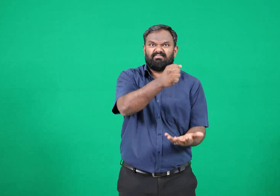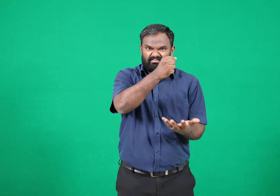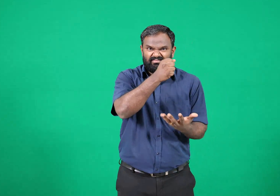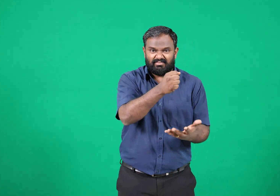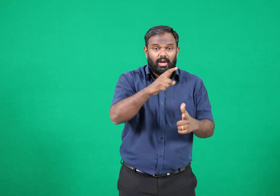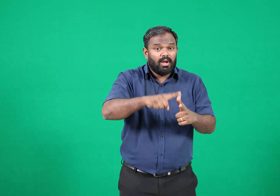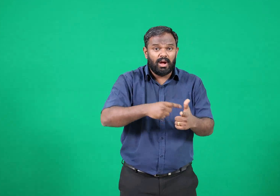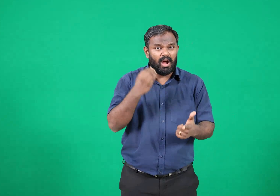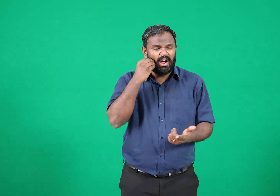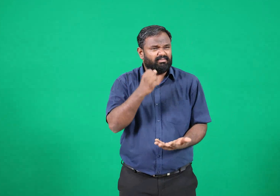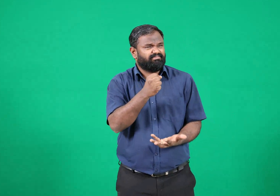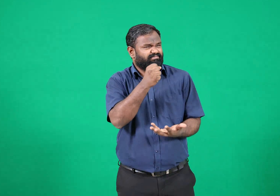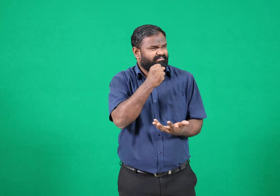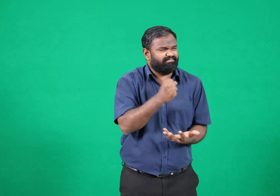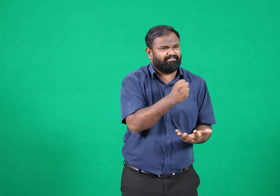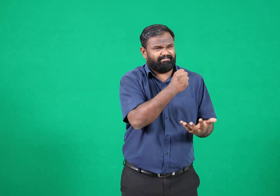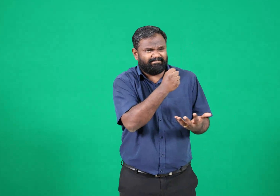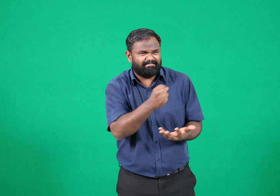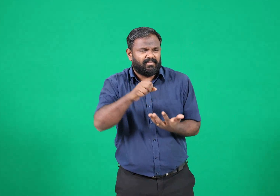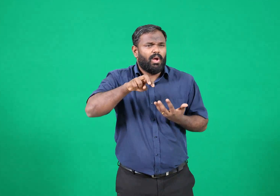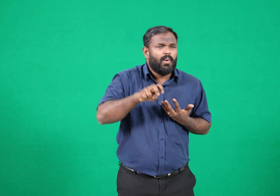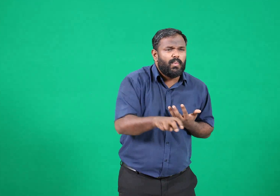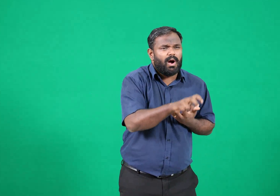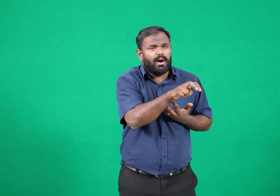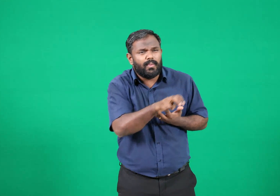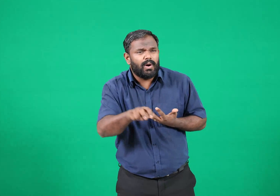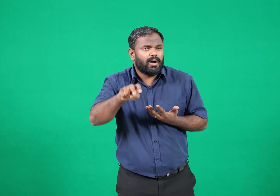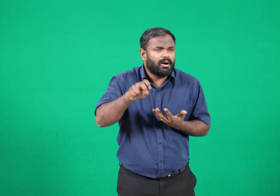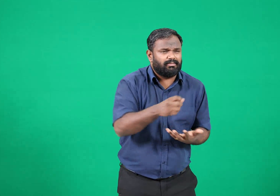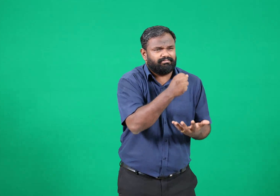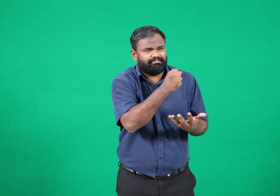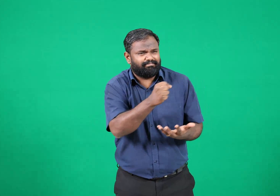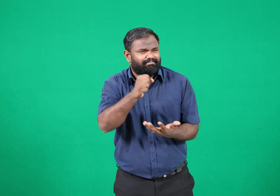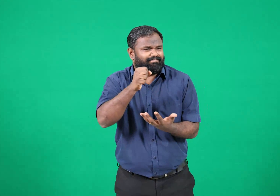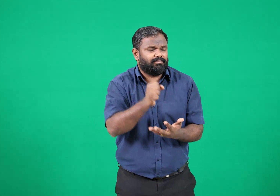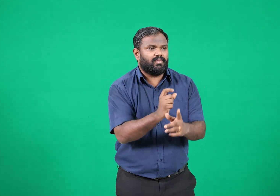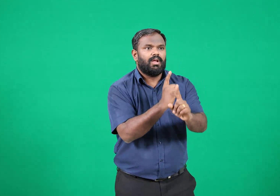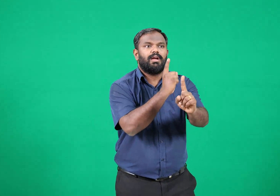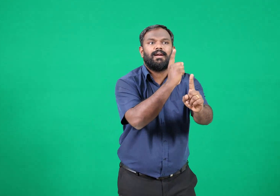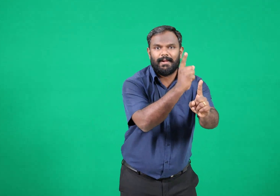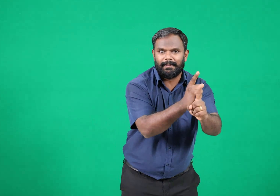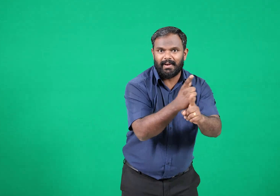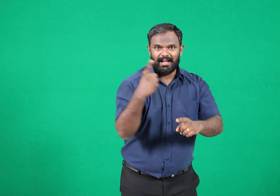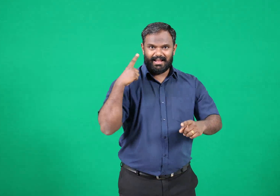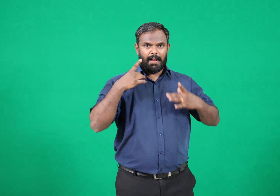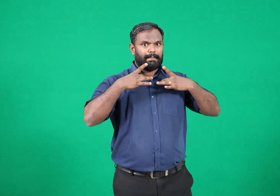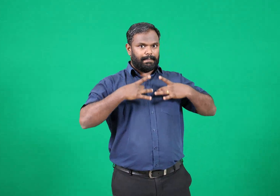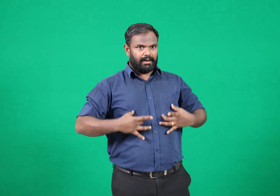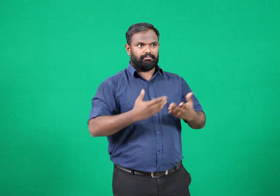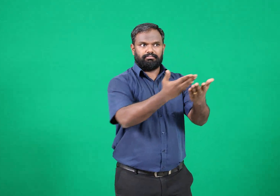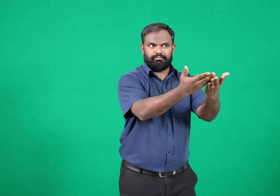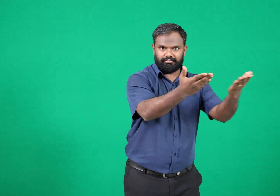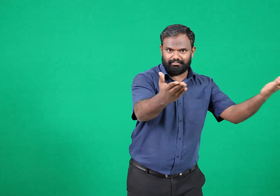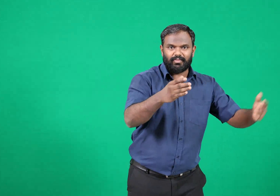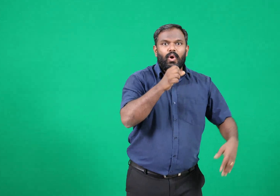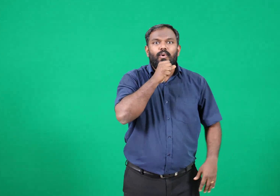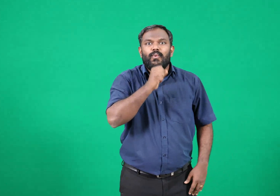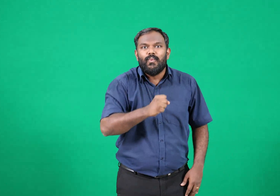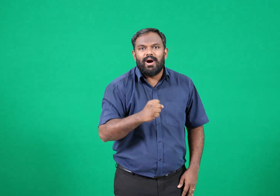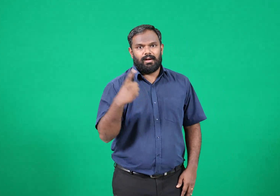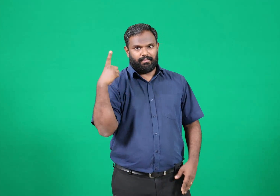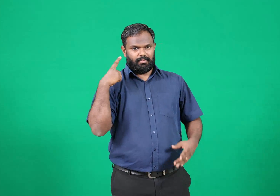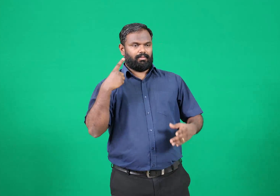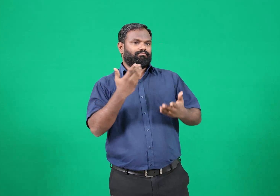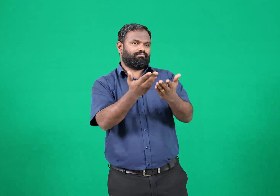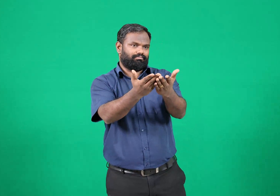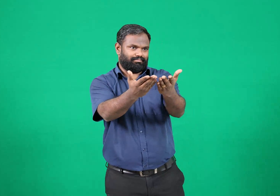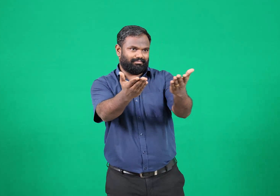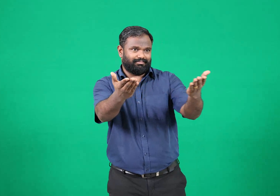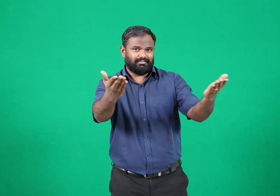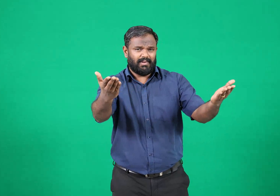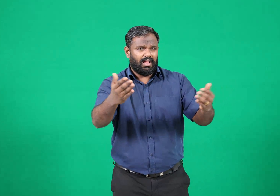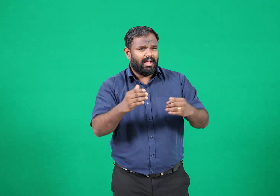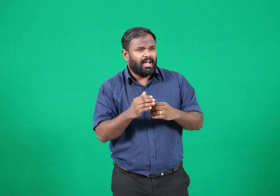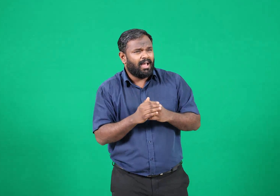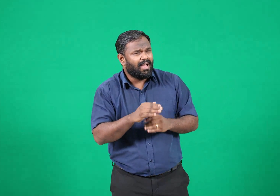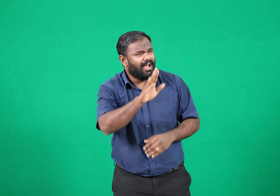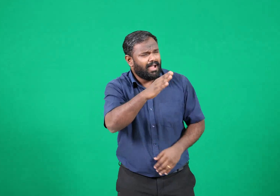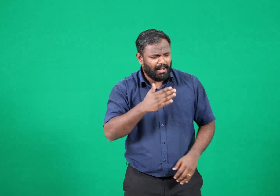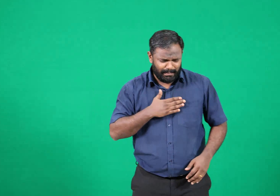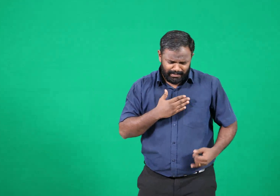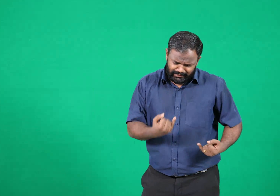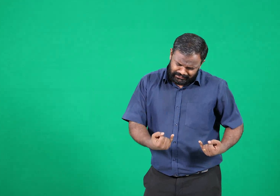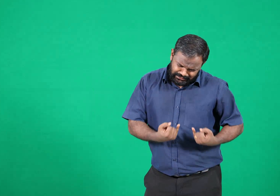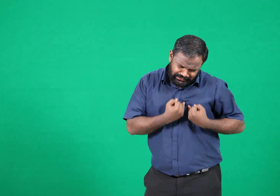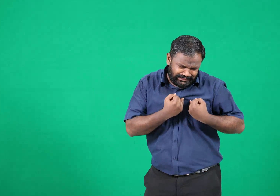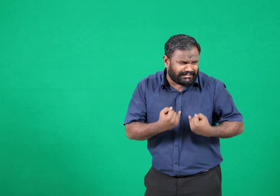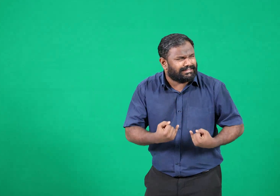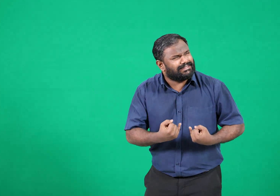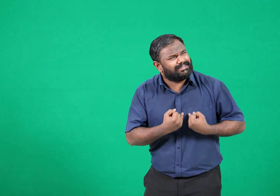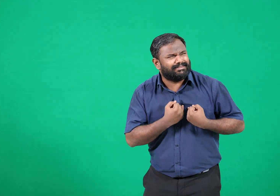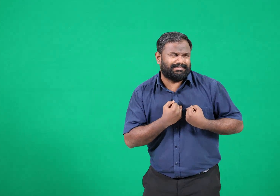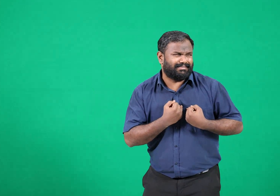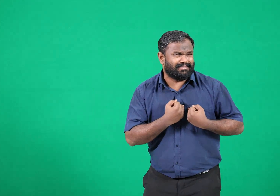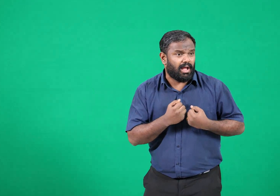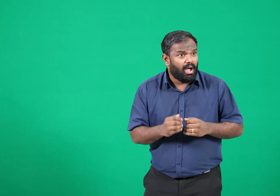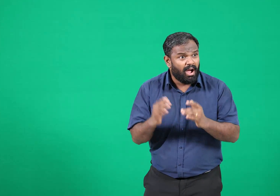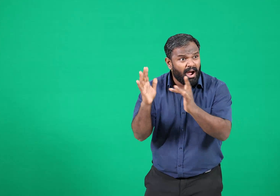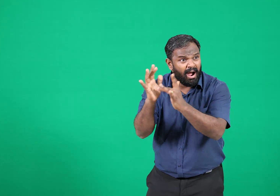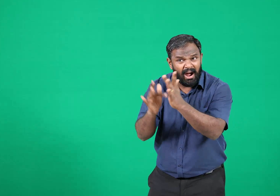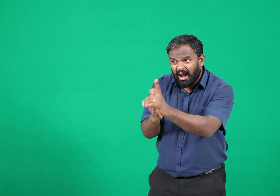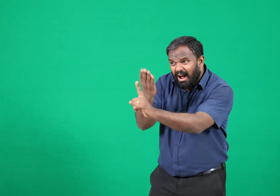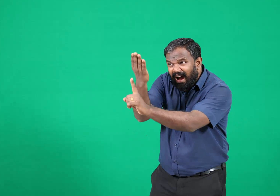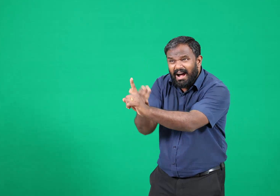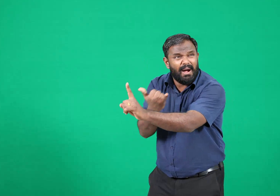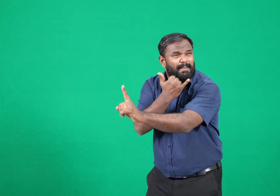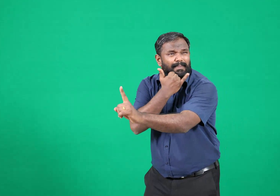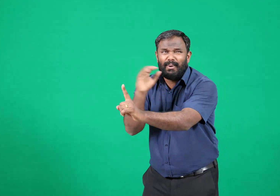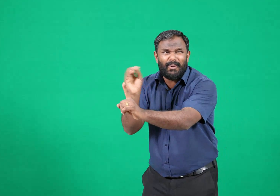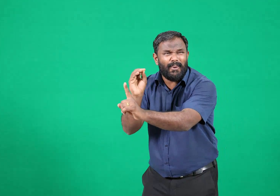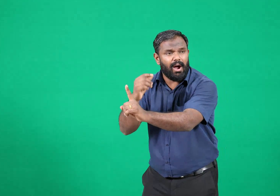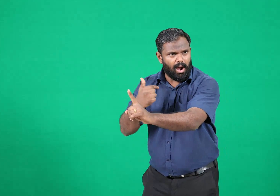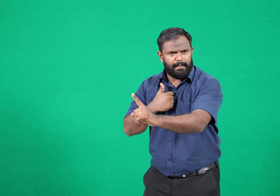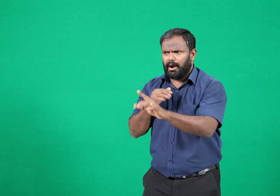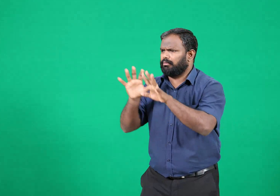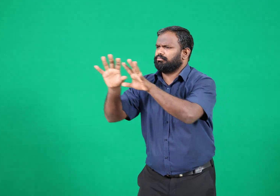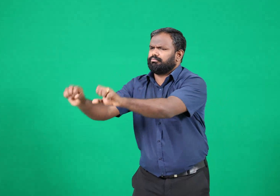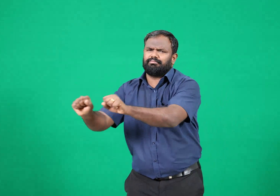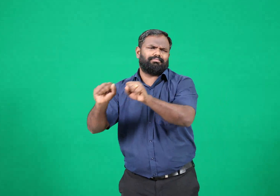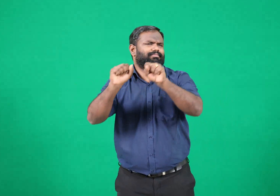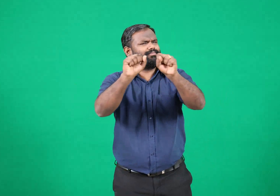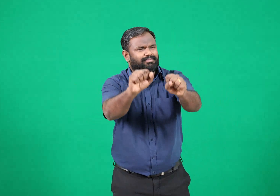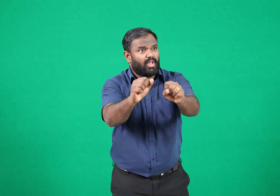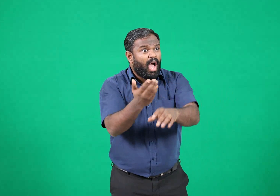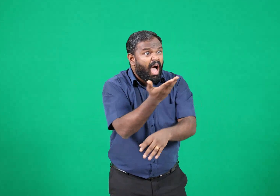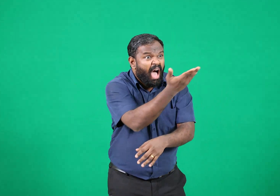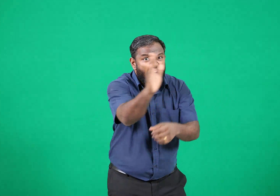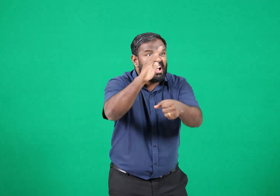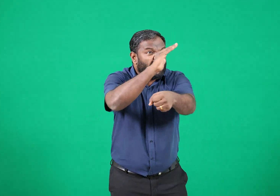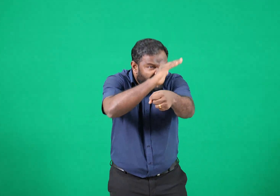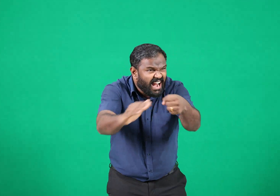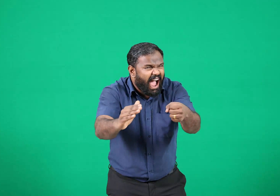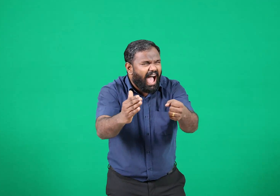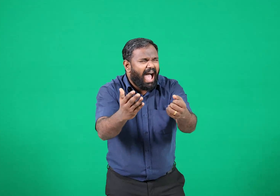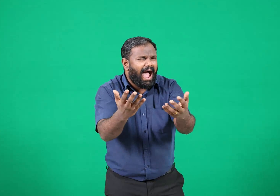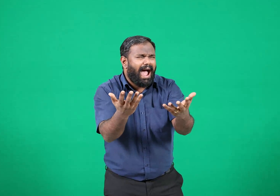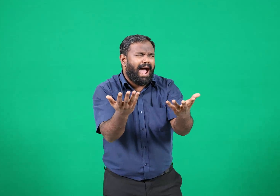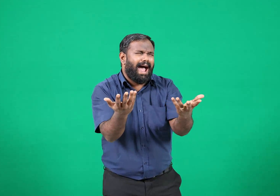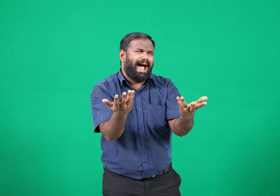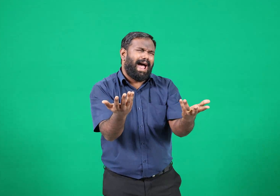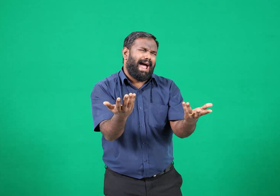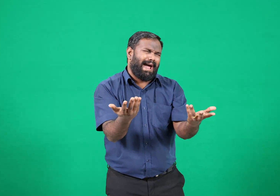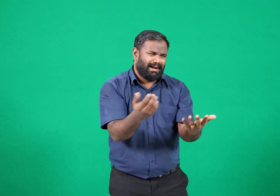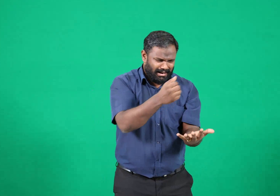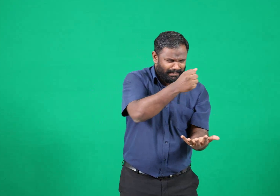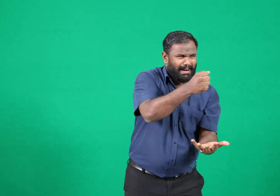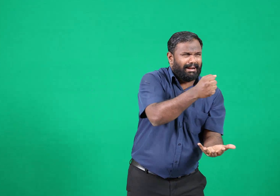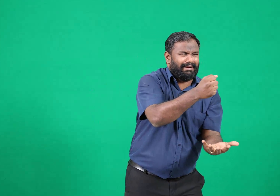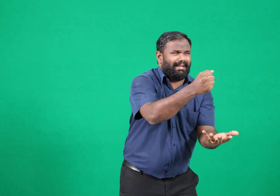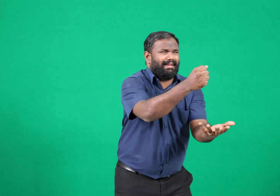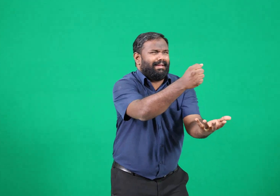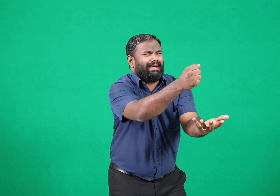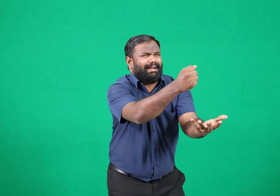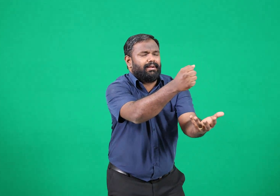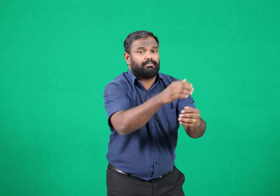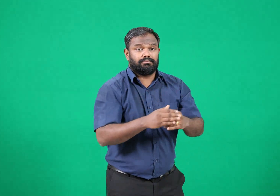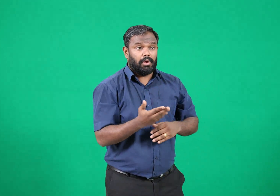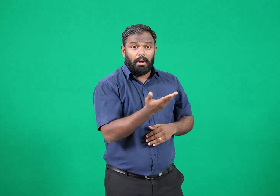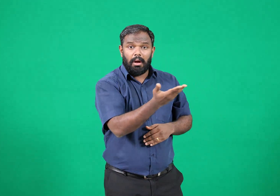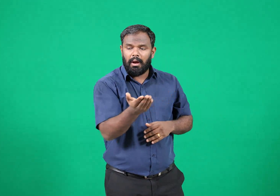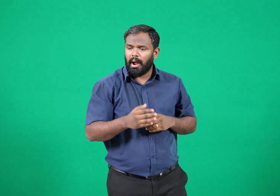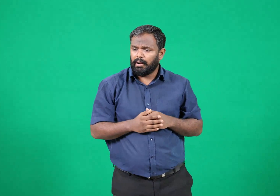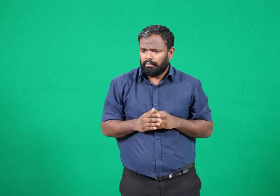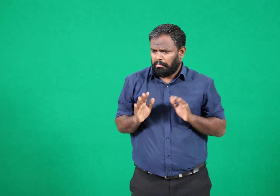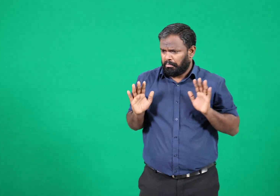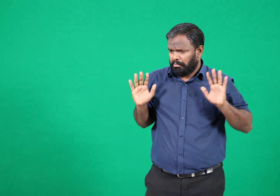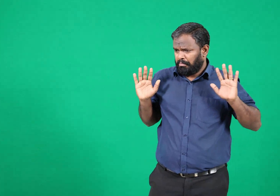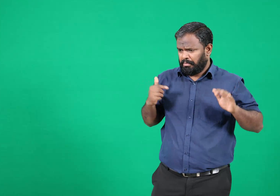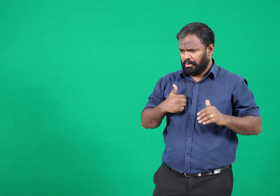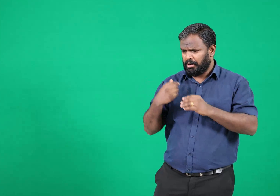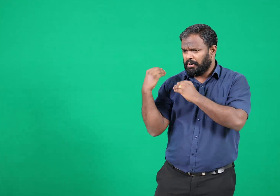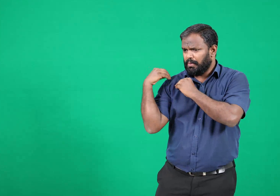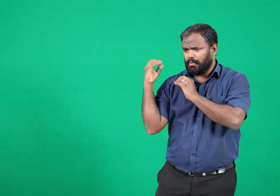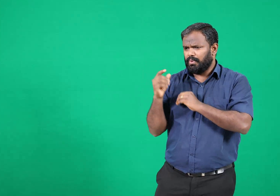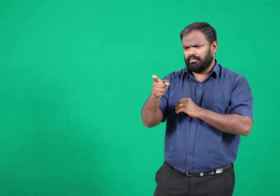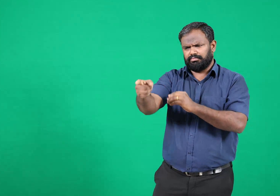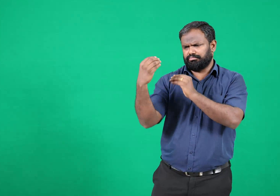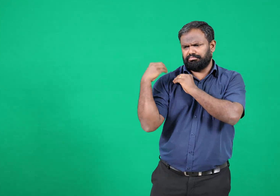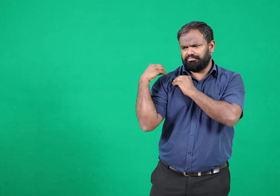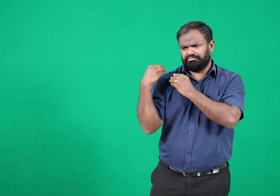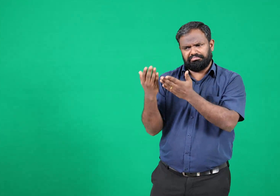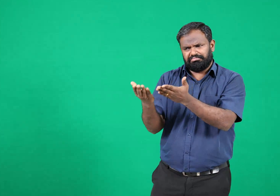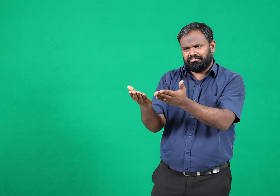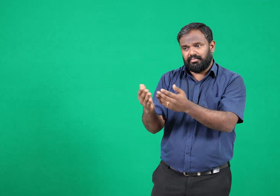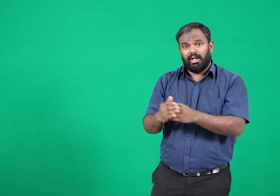"I have sinned by betraying innocent blood," he said. "What is that to us?" they replied.